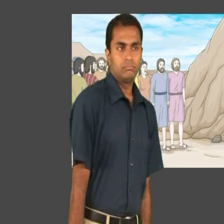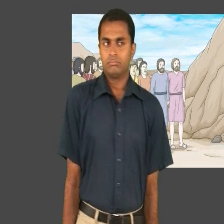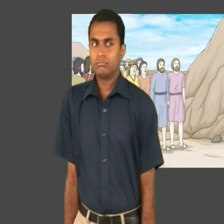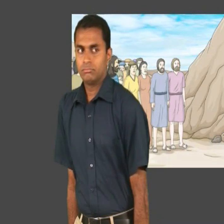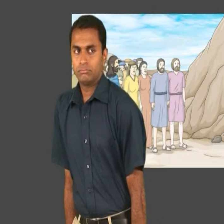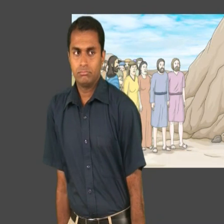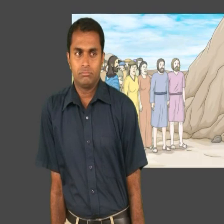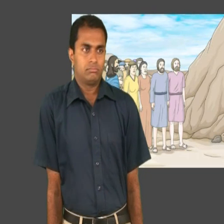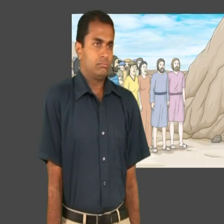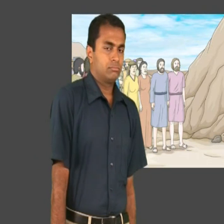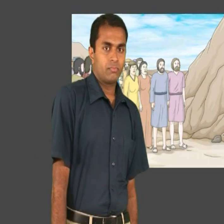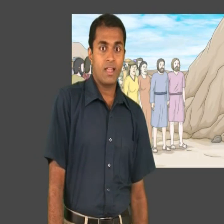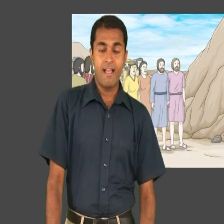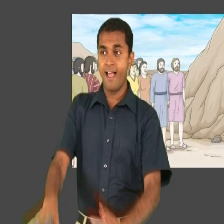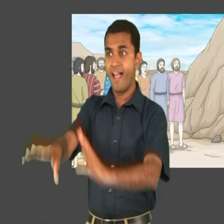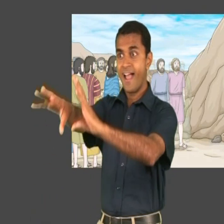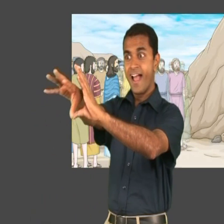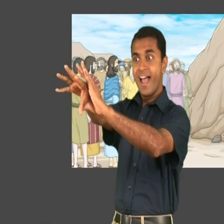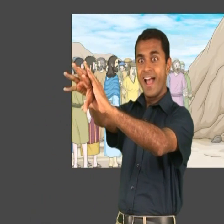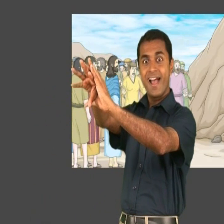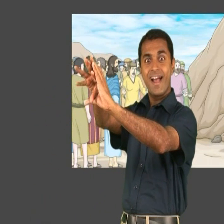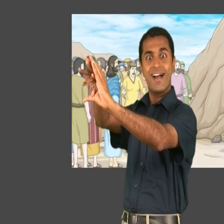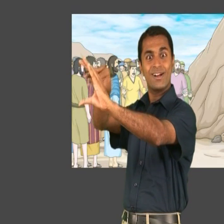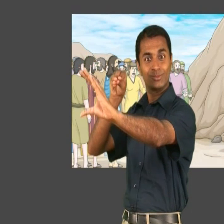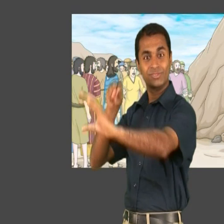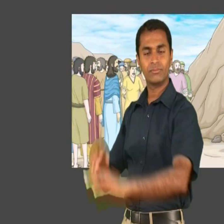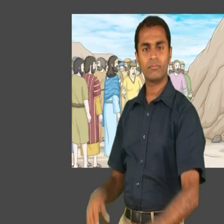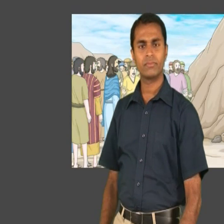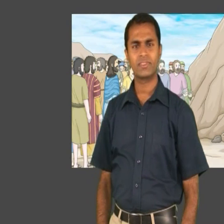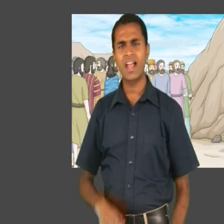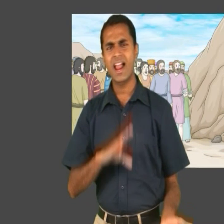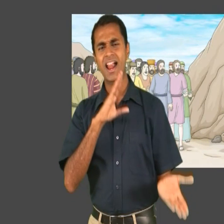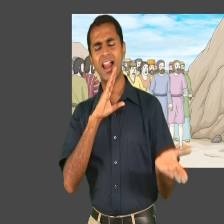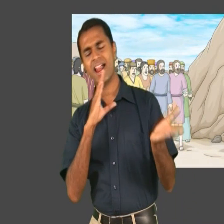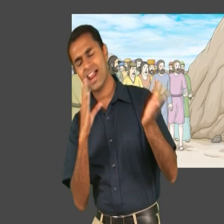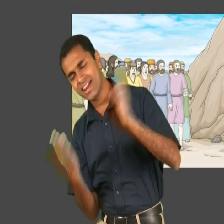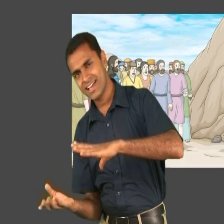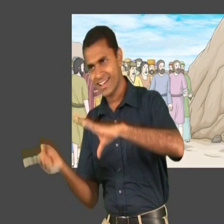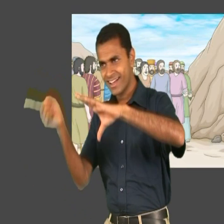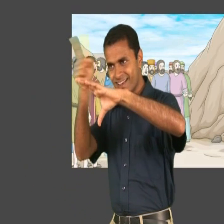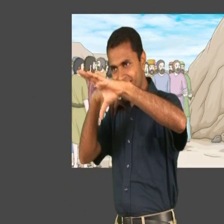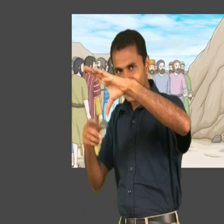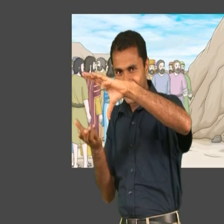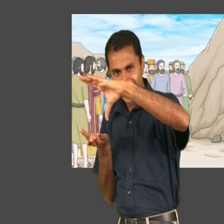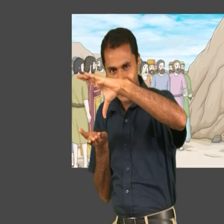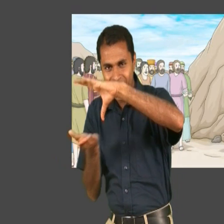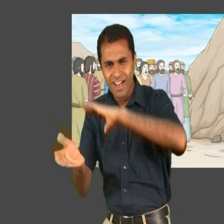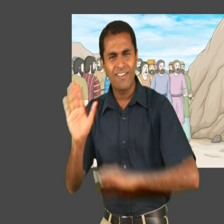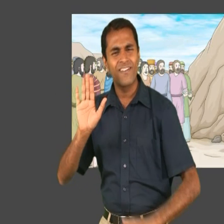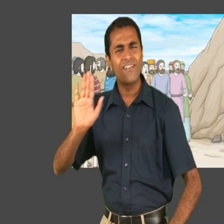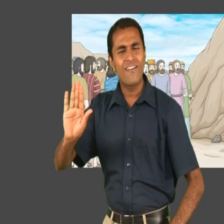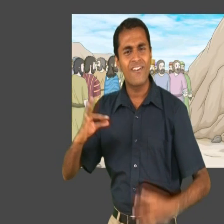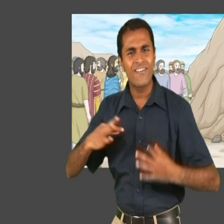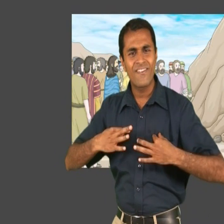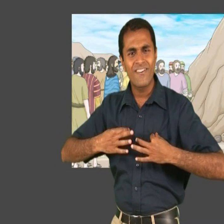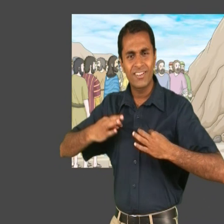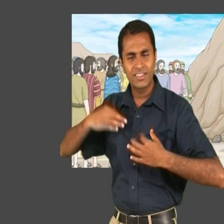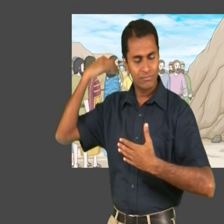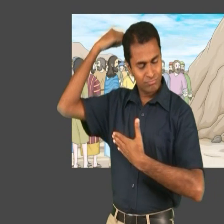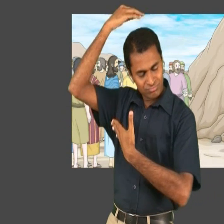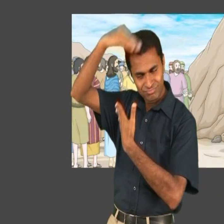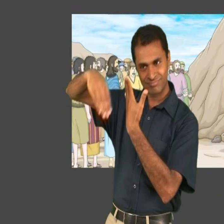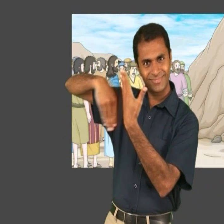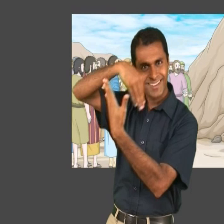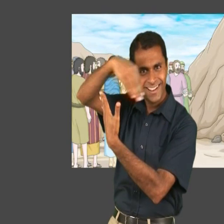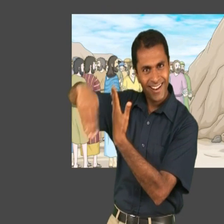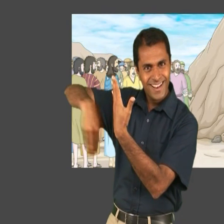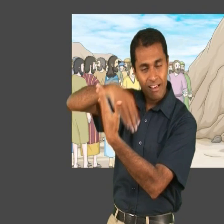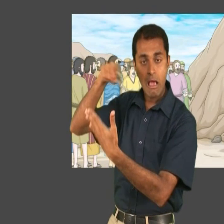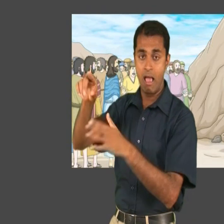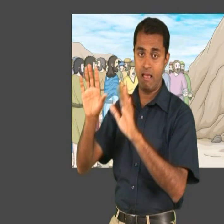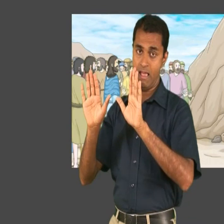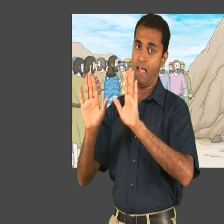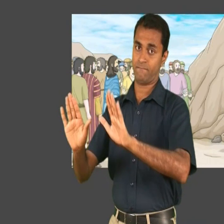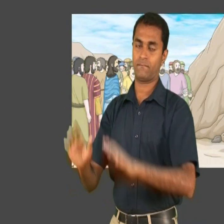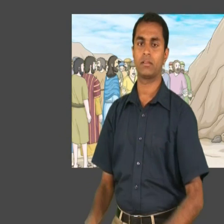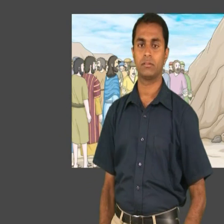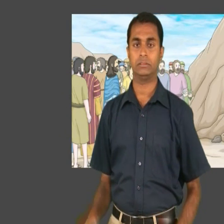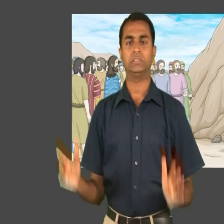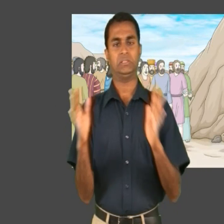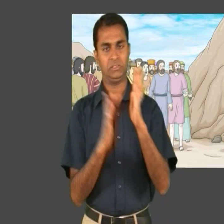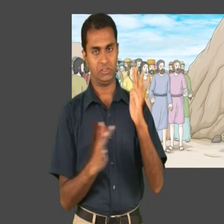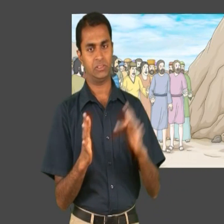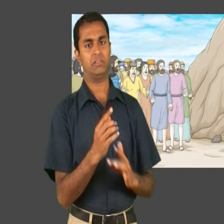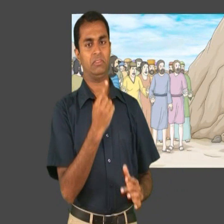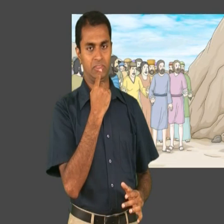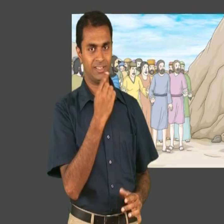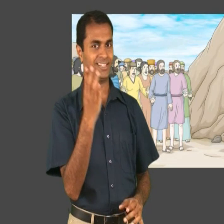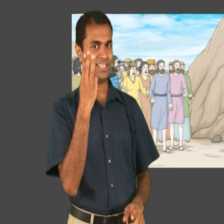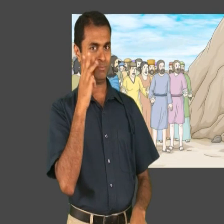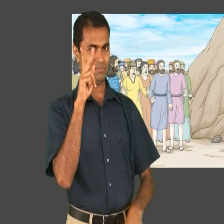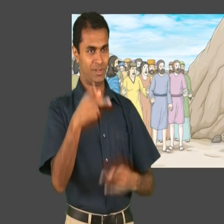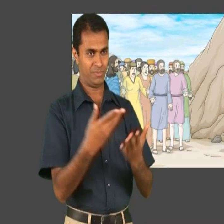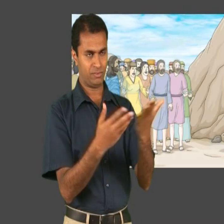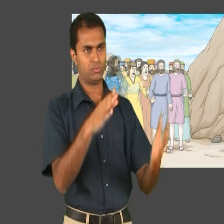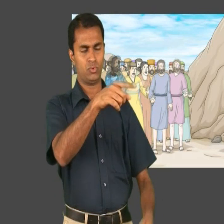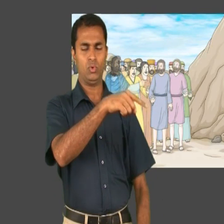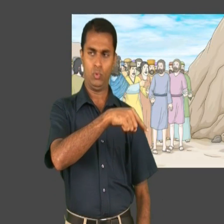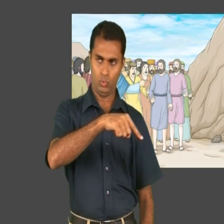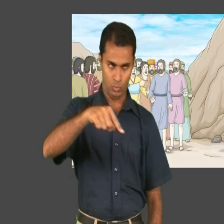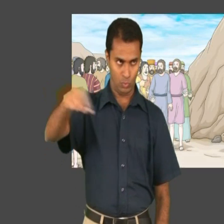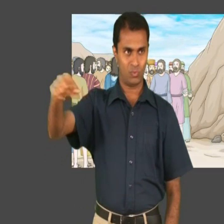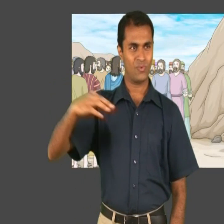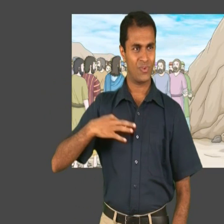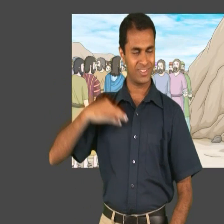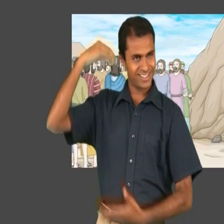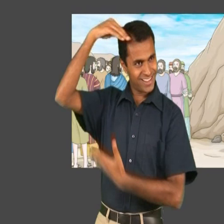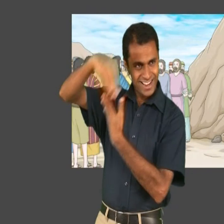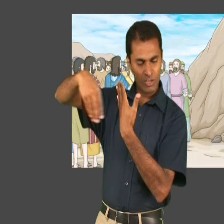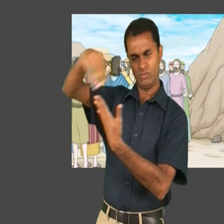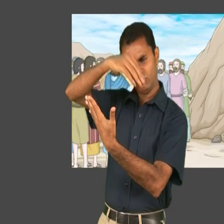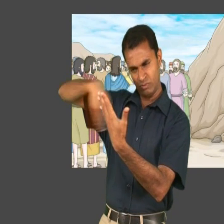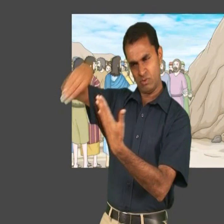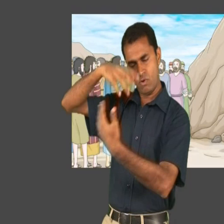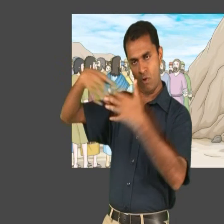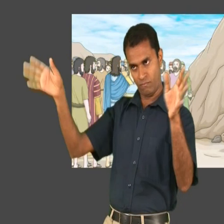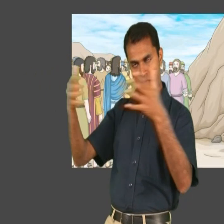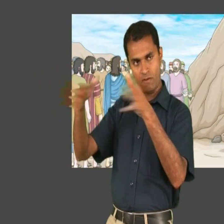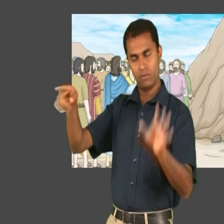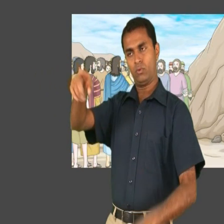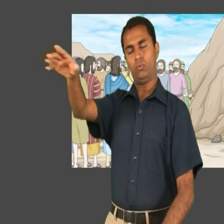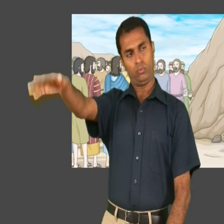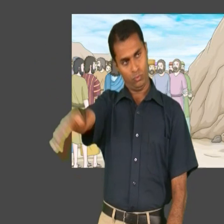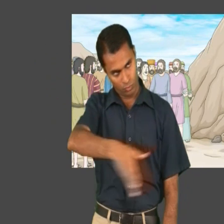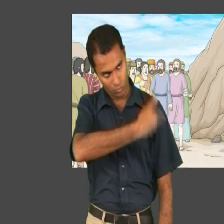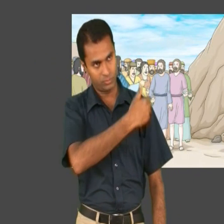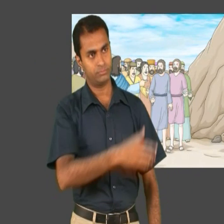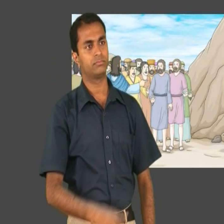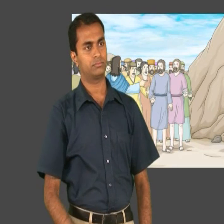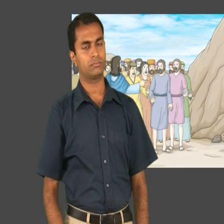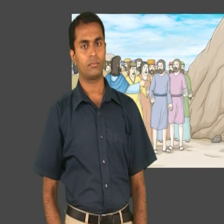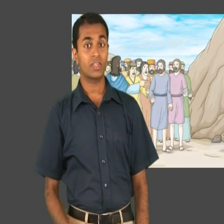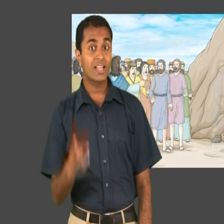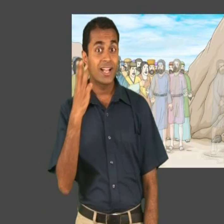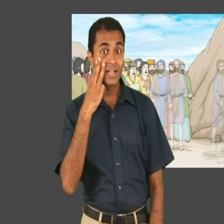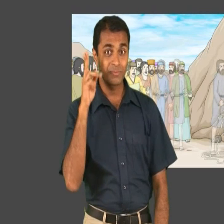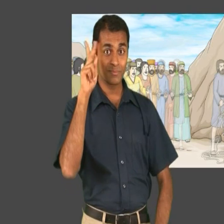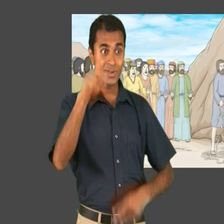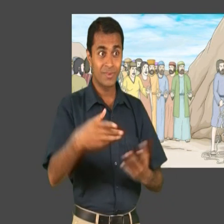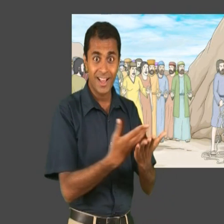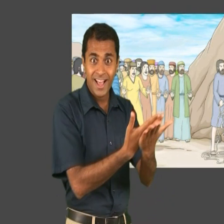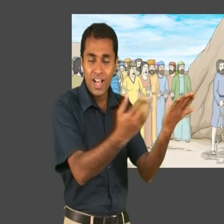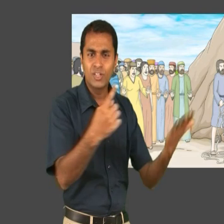The man who had been dead came out with his hands and feet bound in strips of linen, and his face wrapped in a cloth.